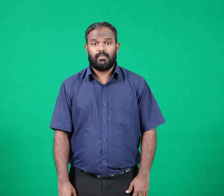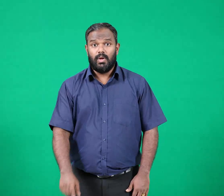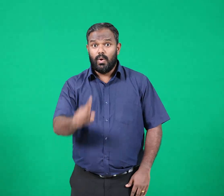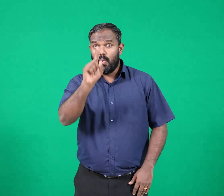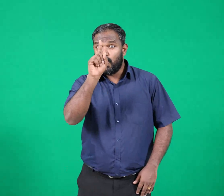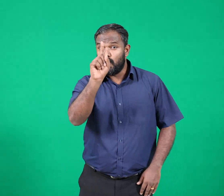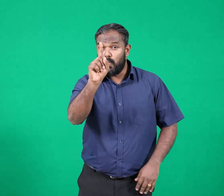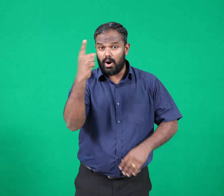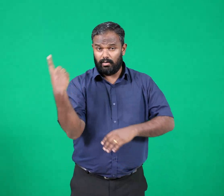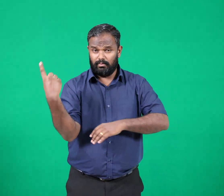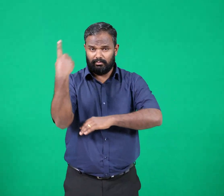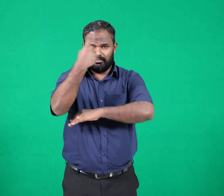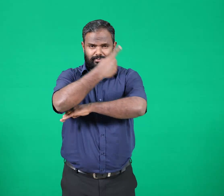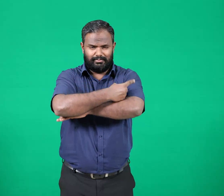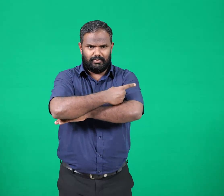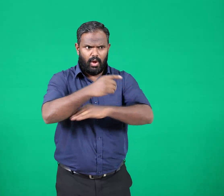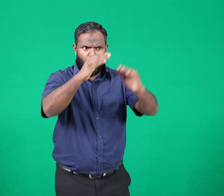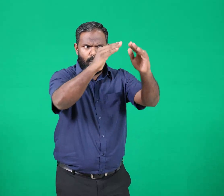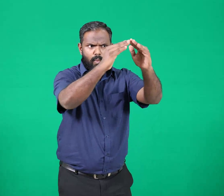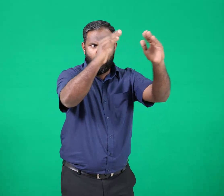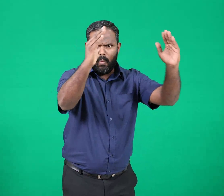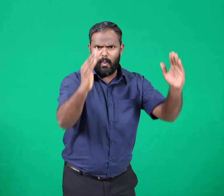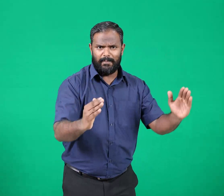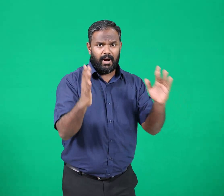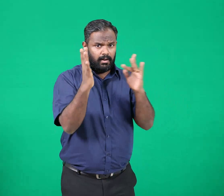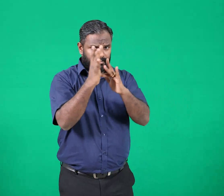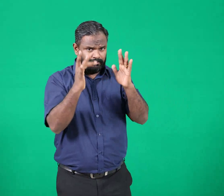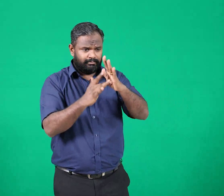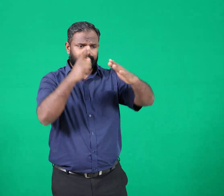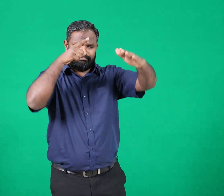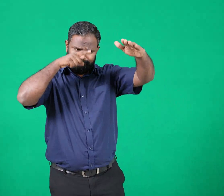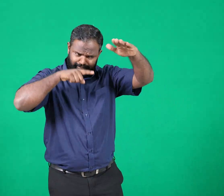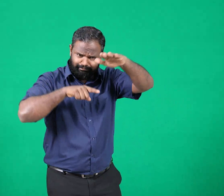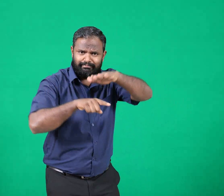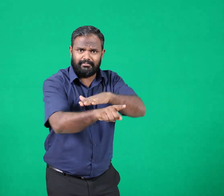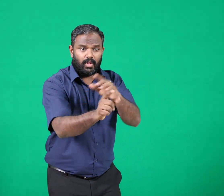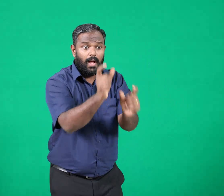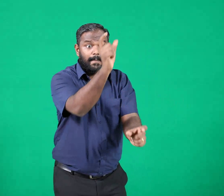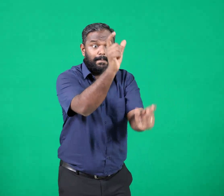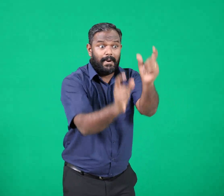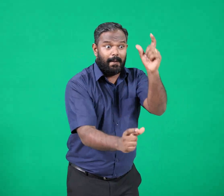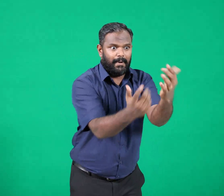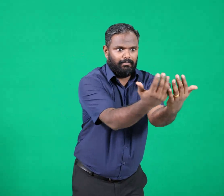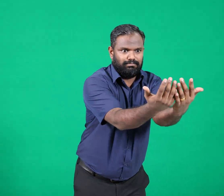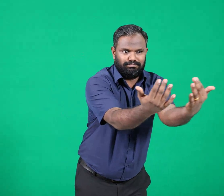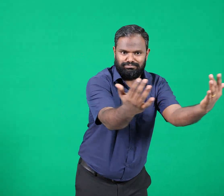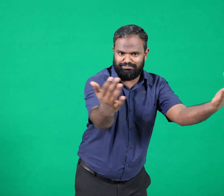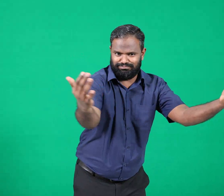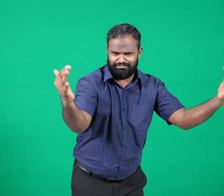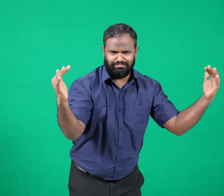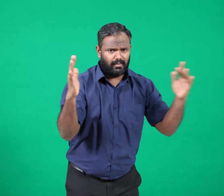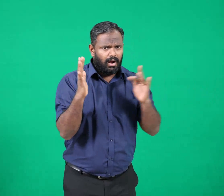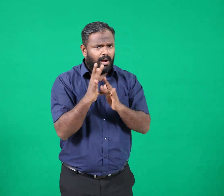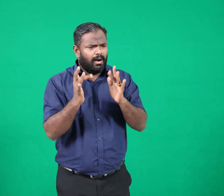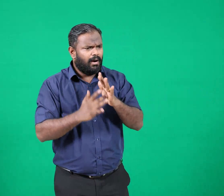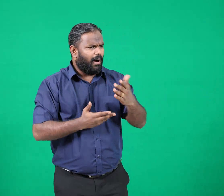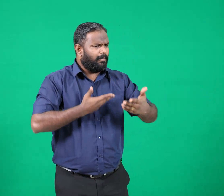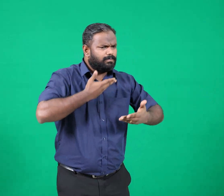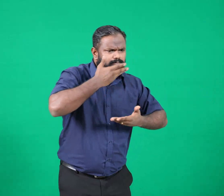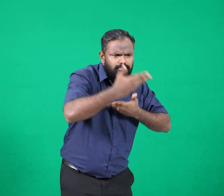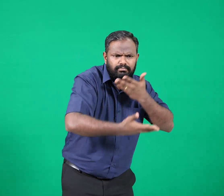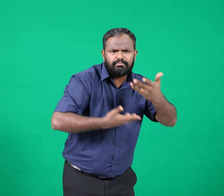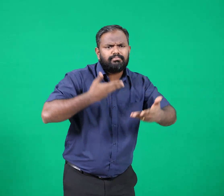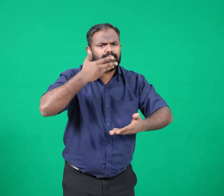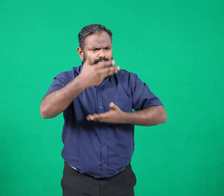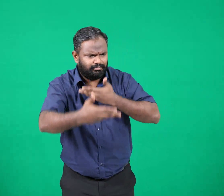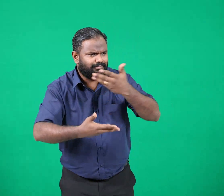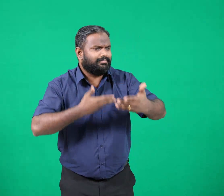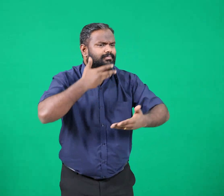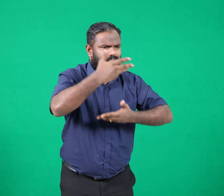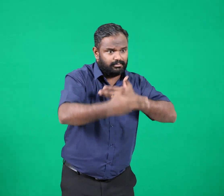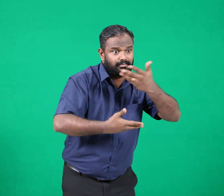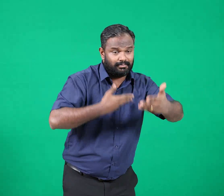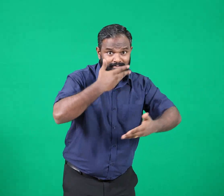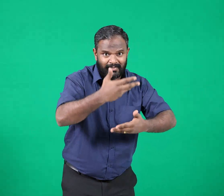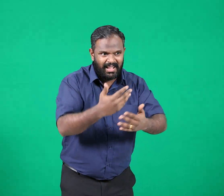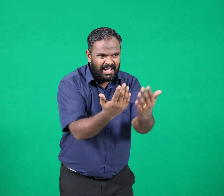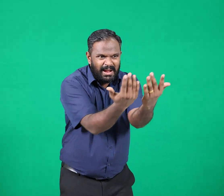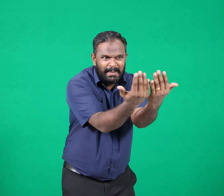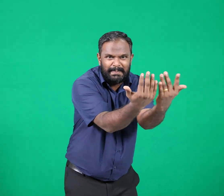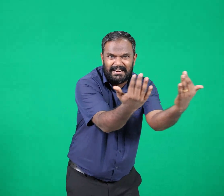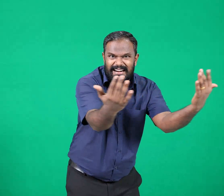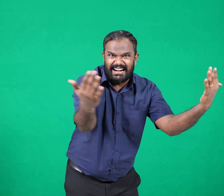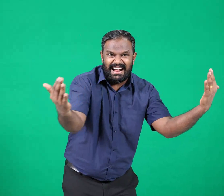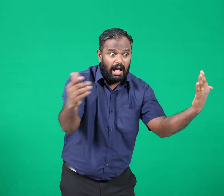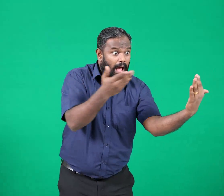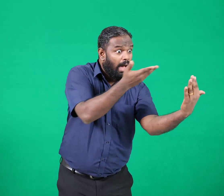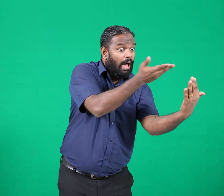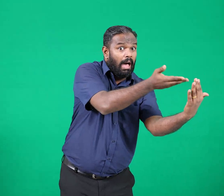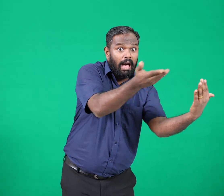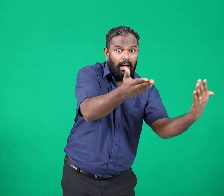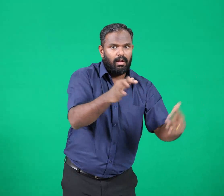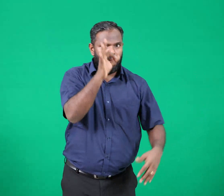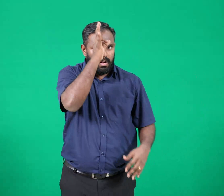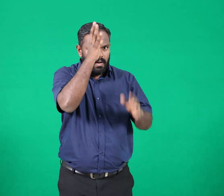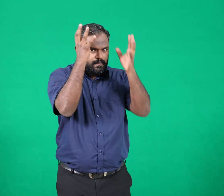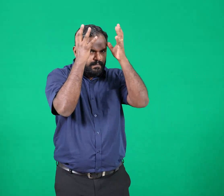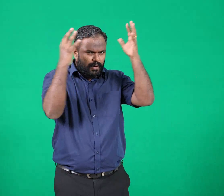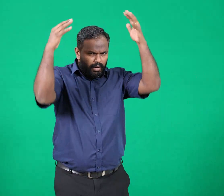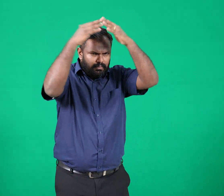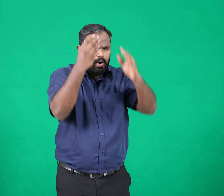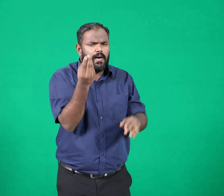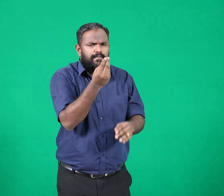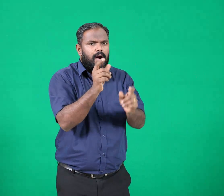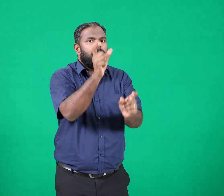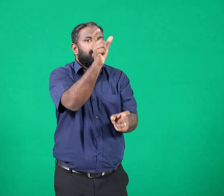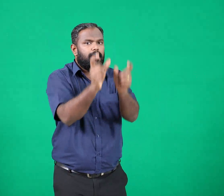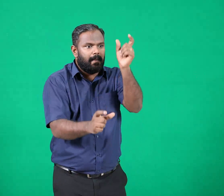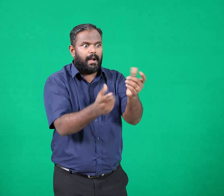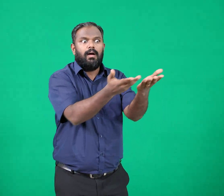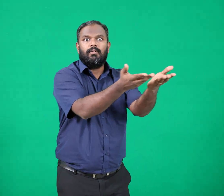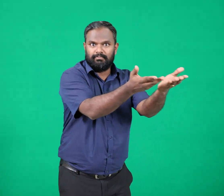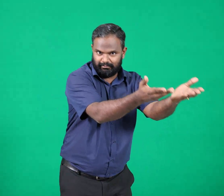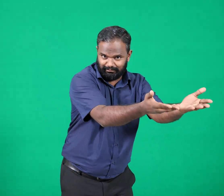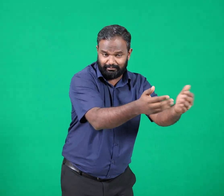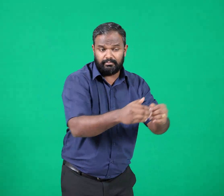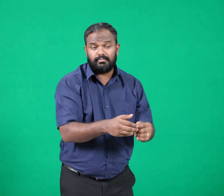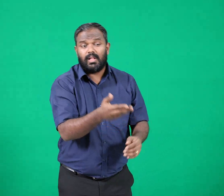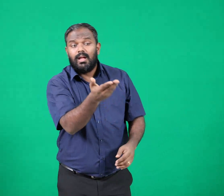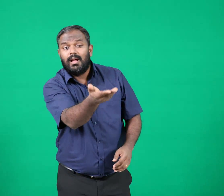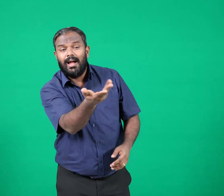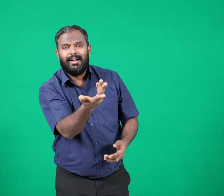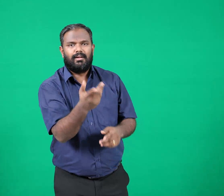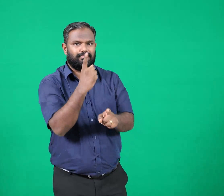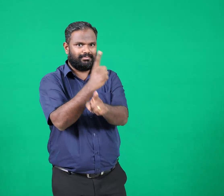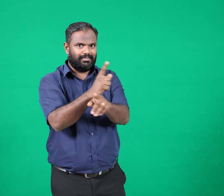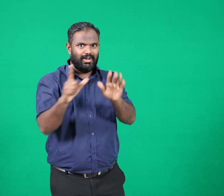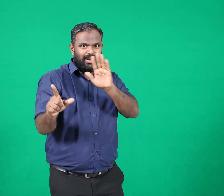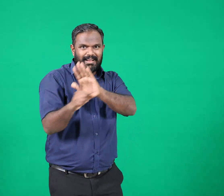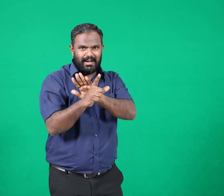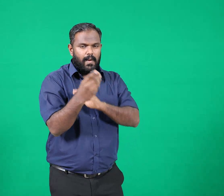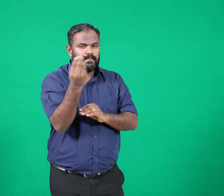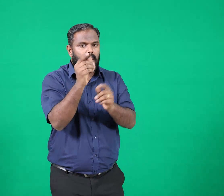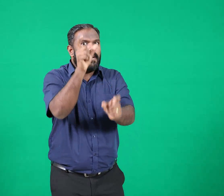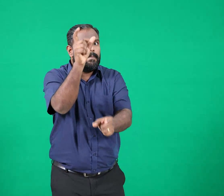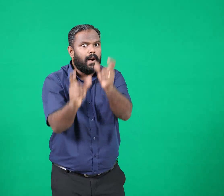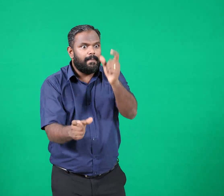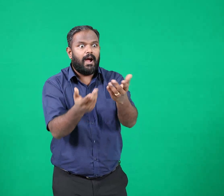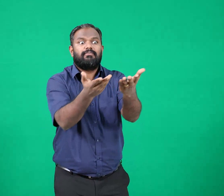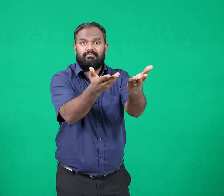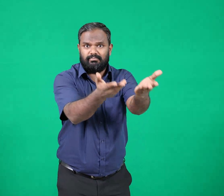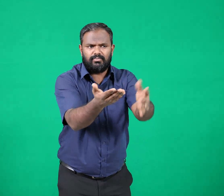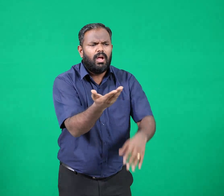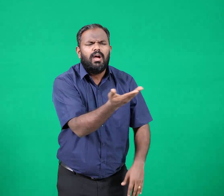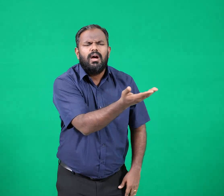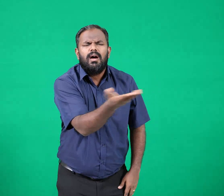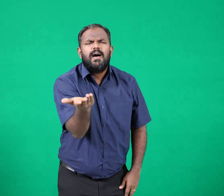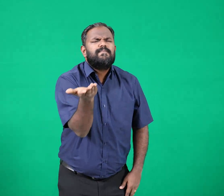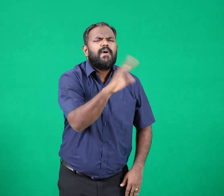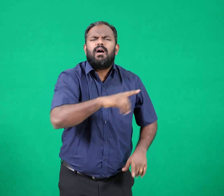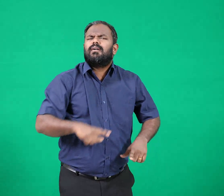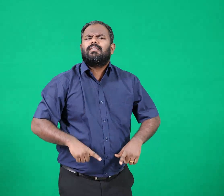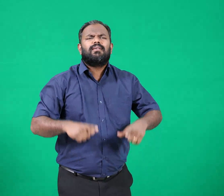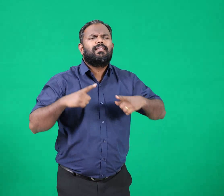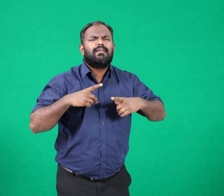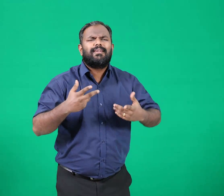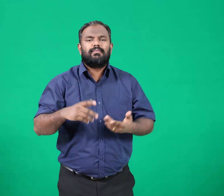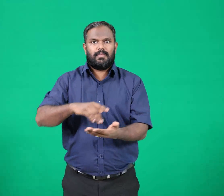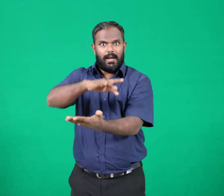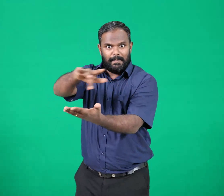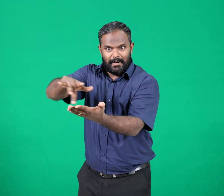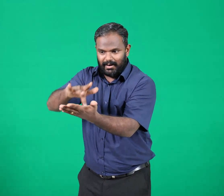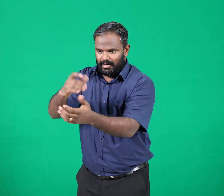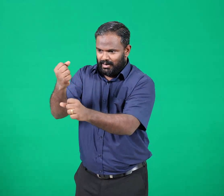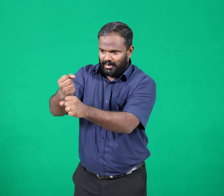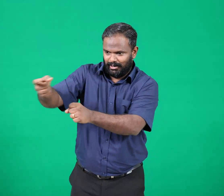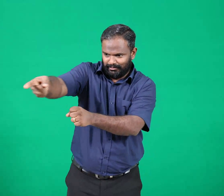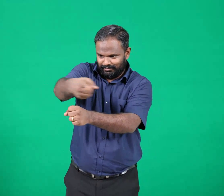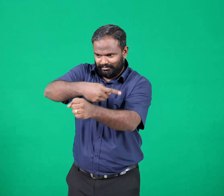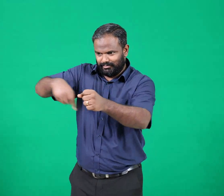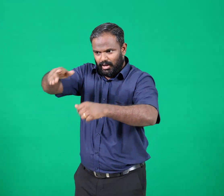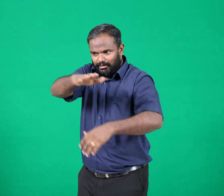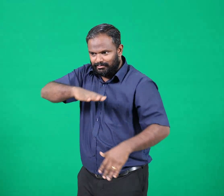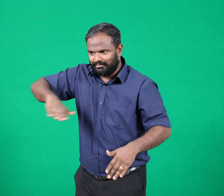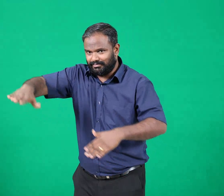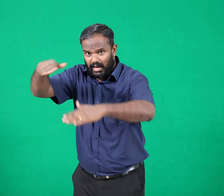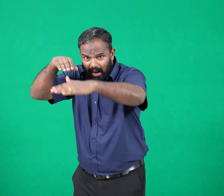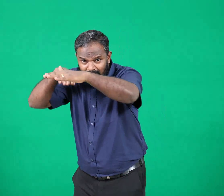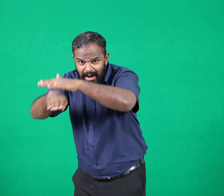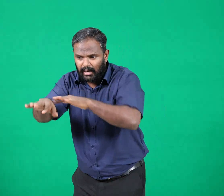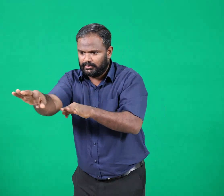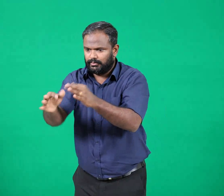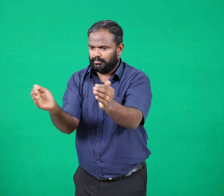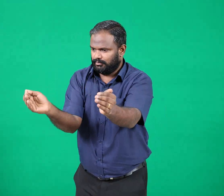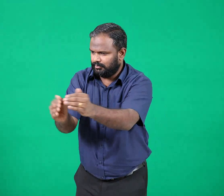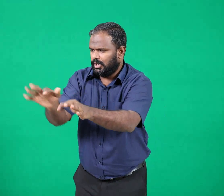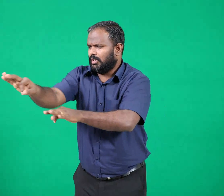One day Jesus was teaching, and the Pharisees and teachers of the law were sitting there.